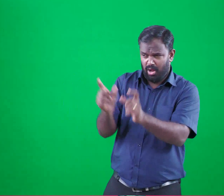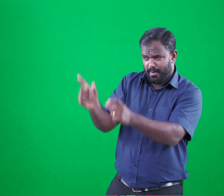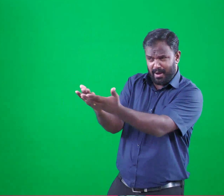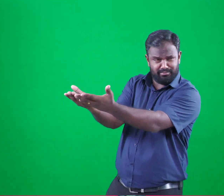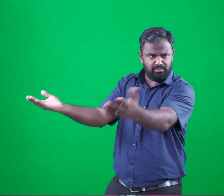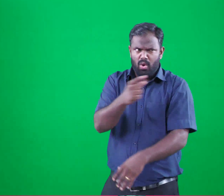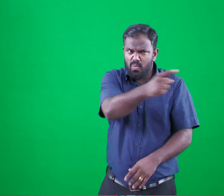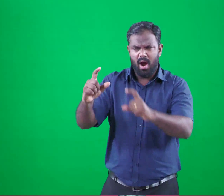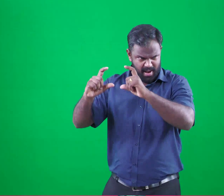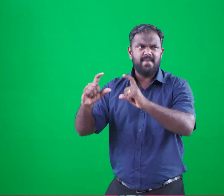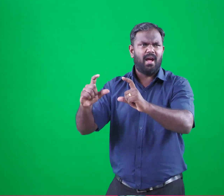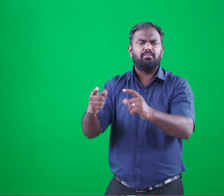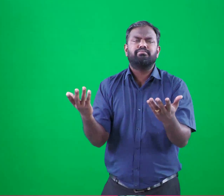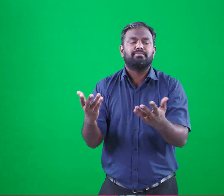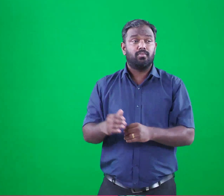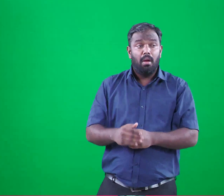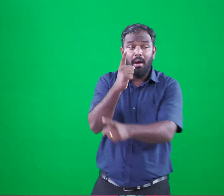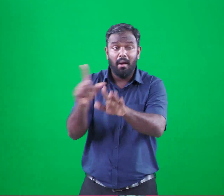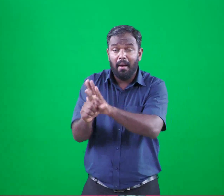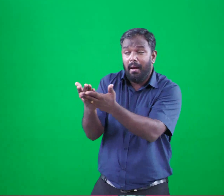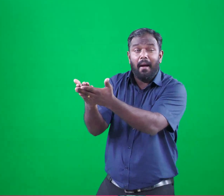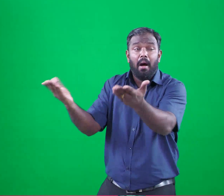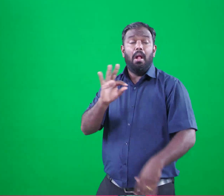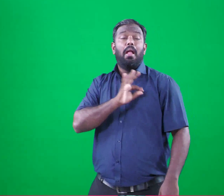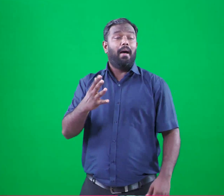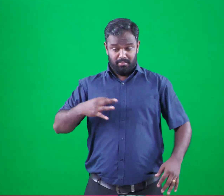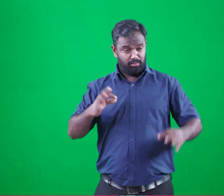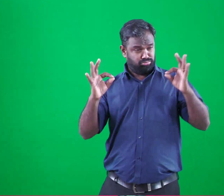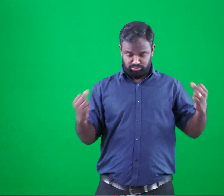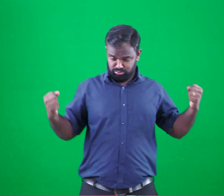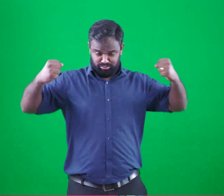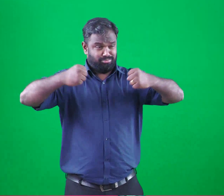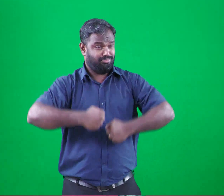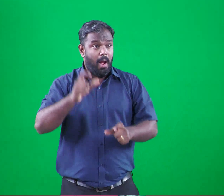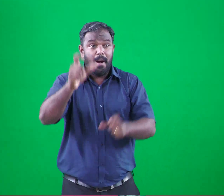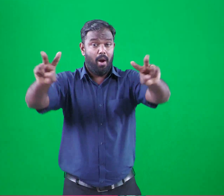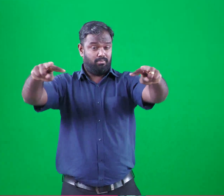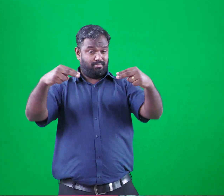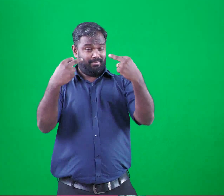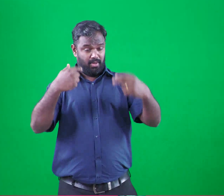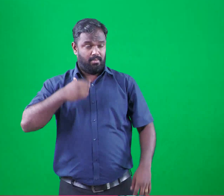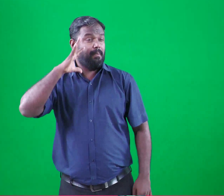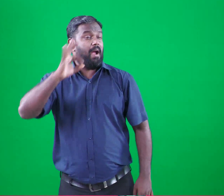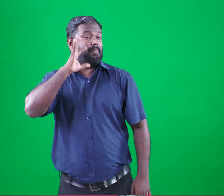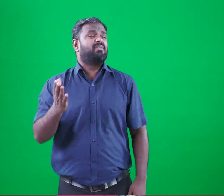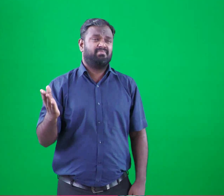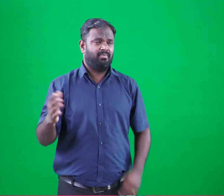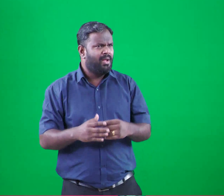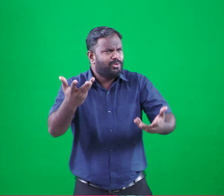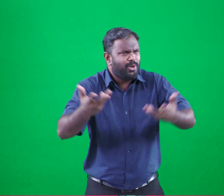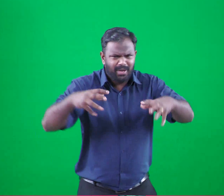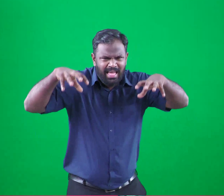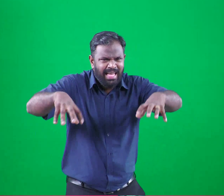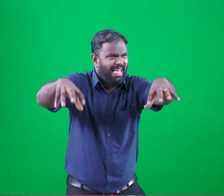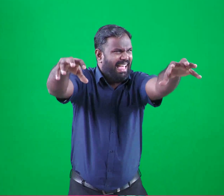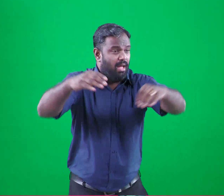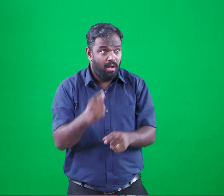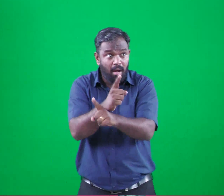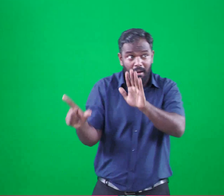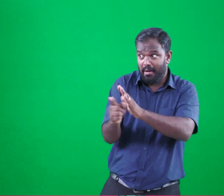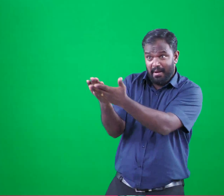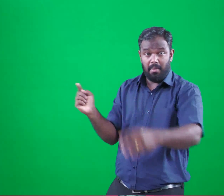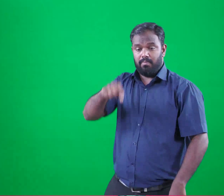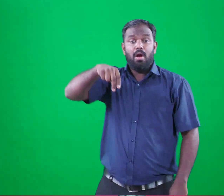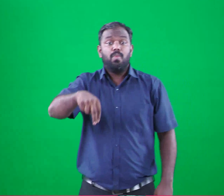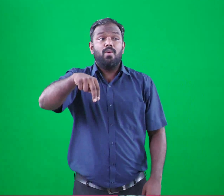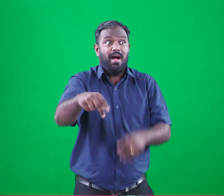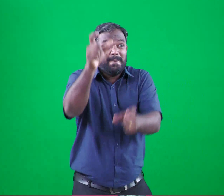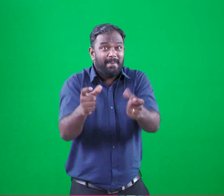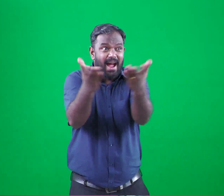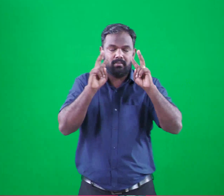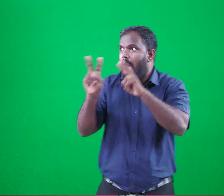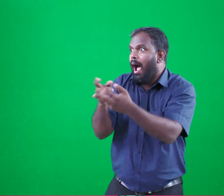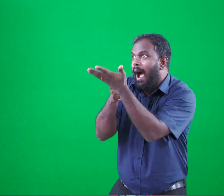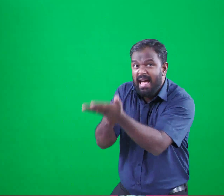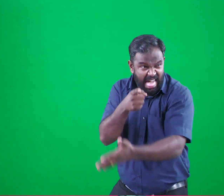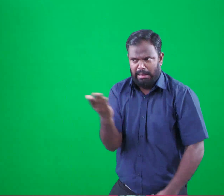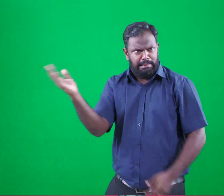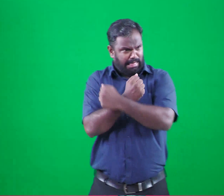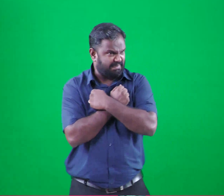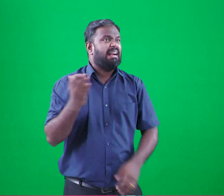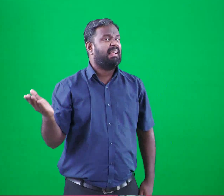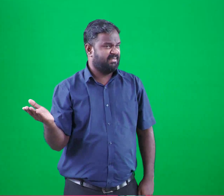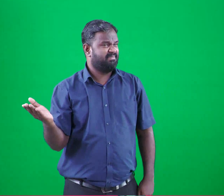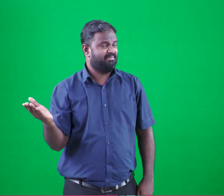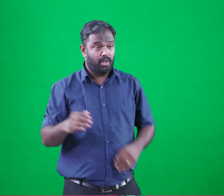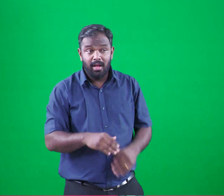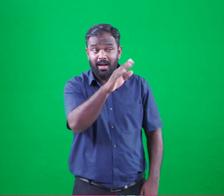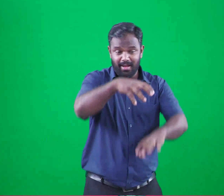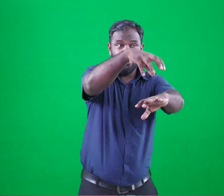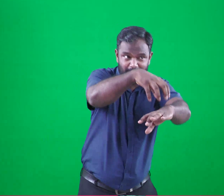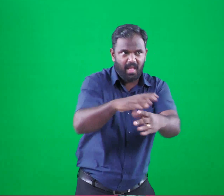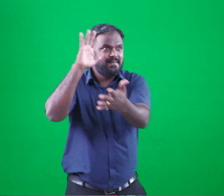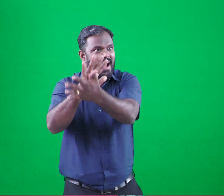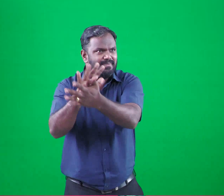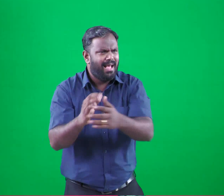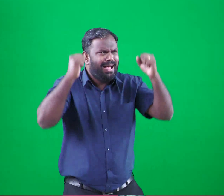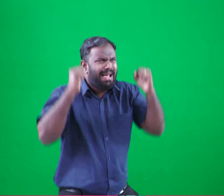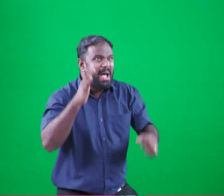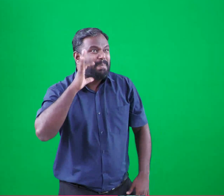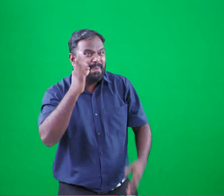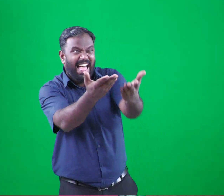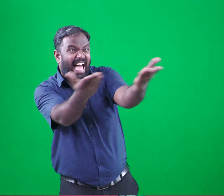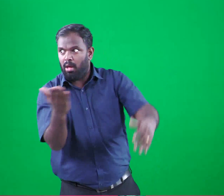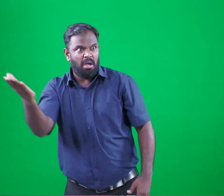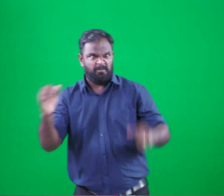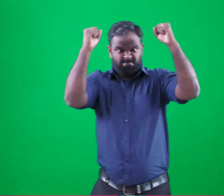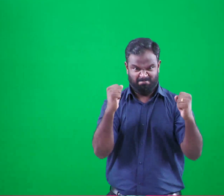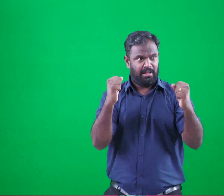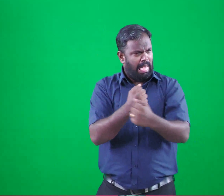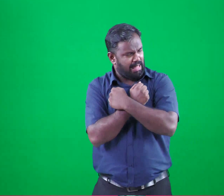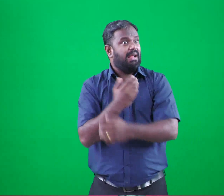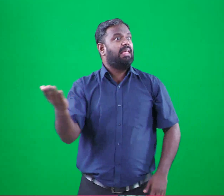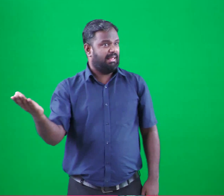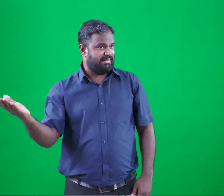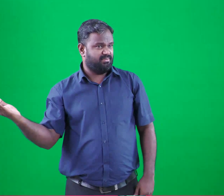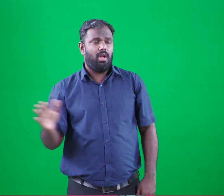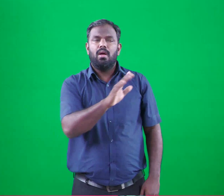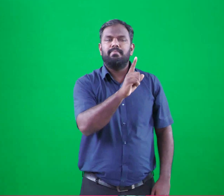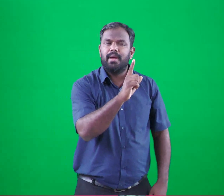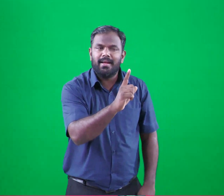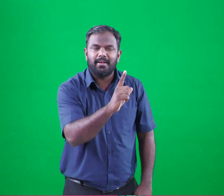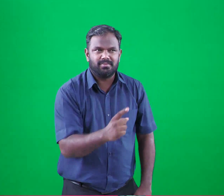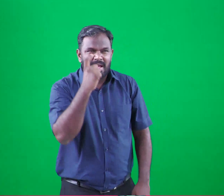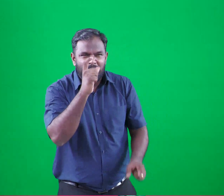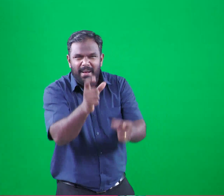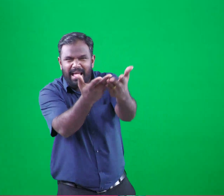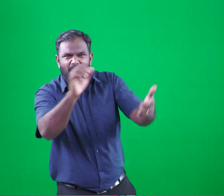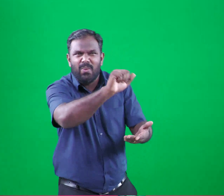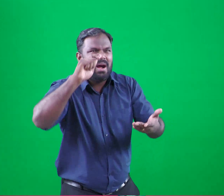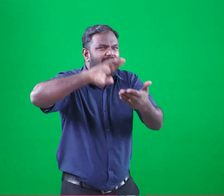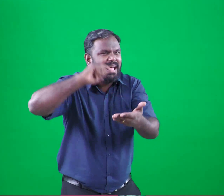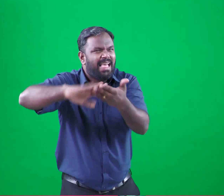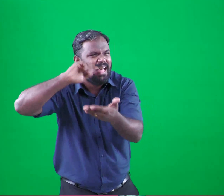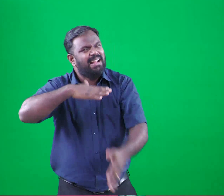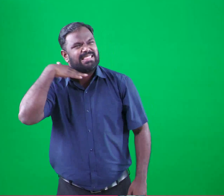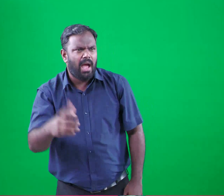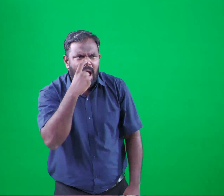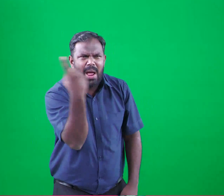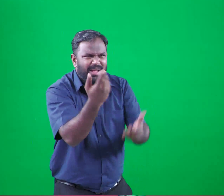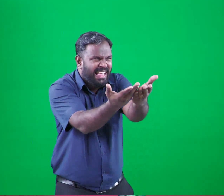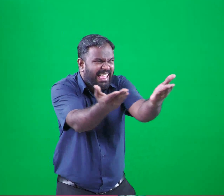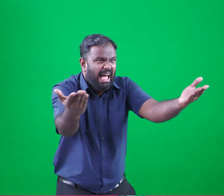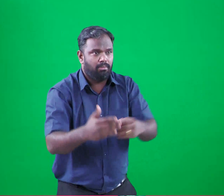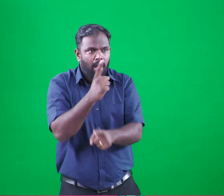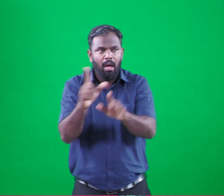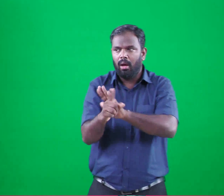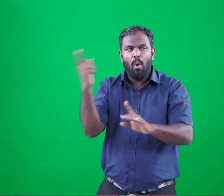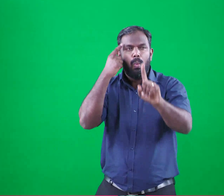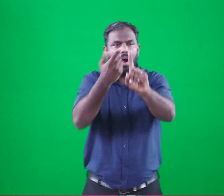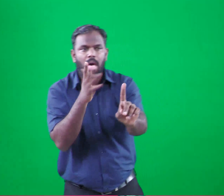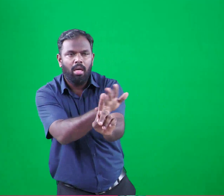They like to walk around in long robes, to receive greetings in the marketplaces, and to have the chief seats in the synagogues and the places of honor at banquets.